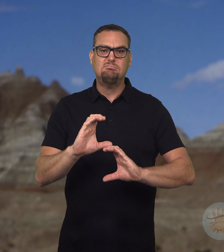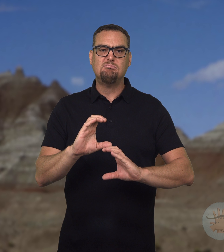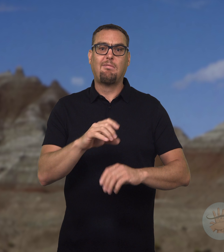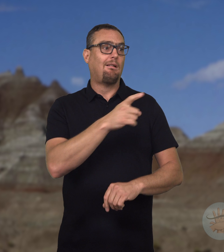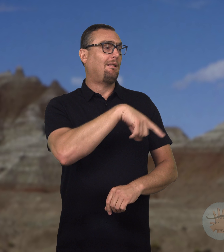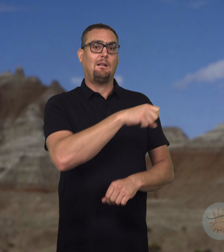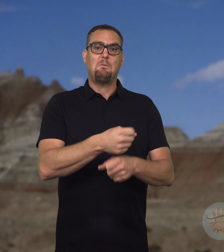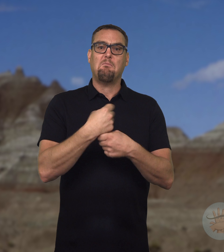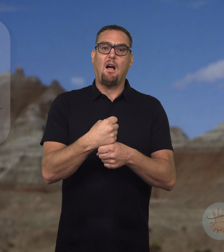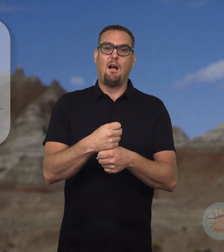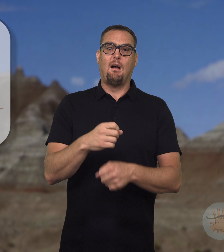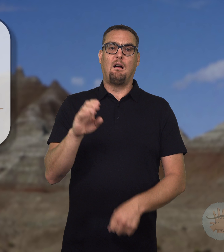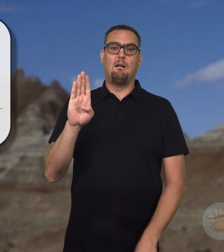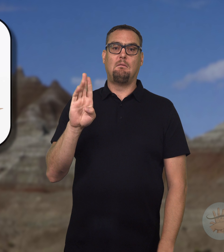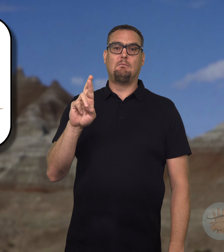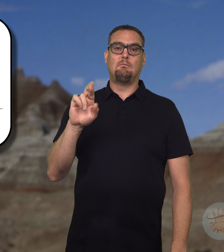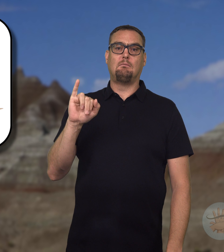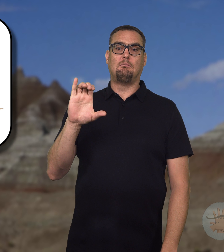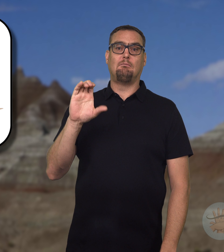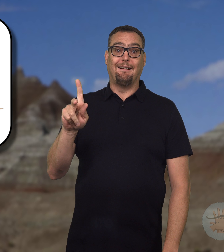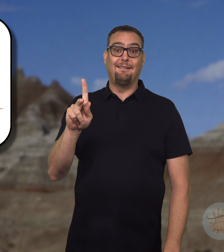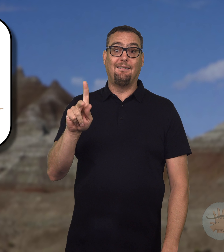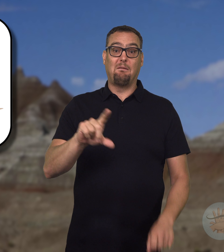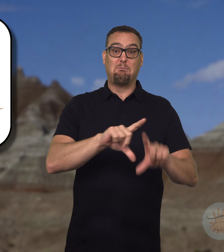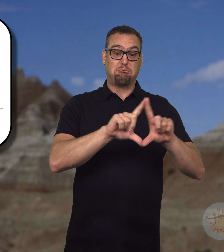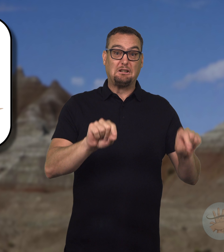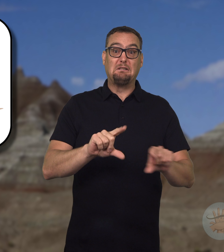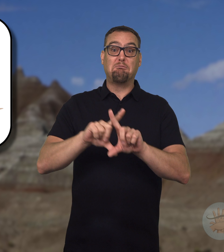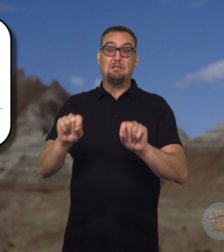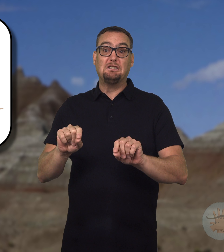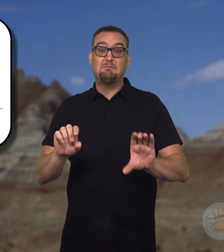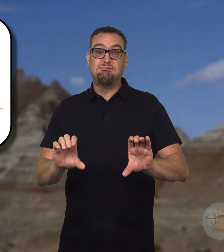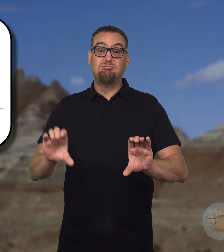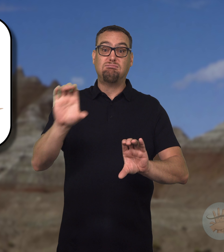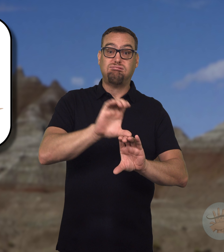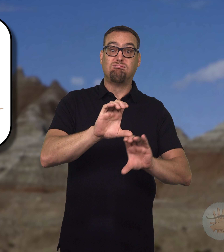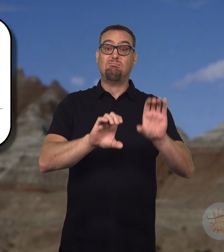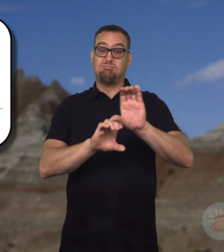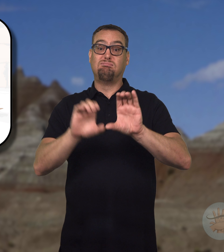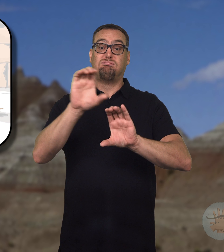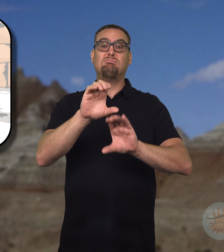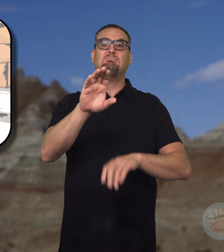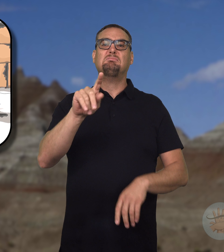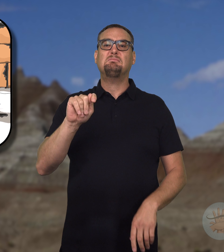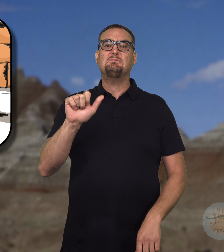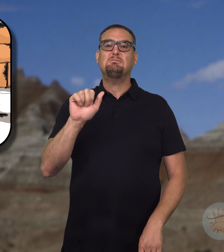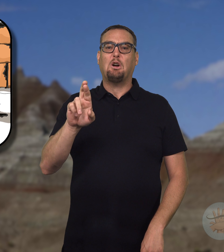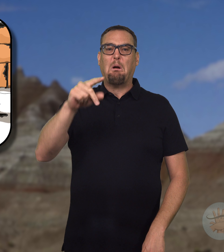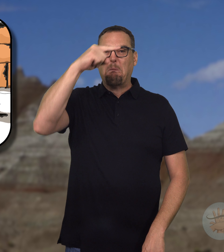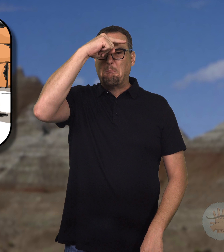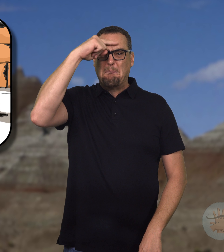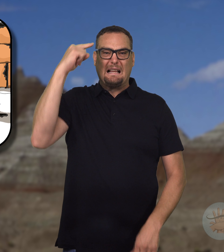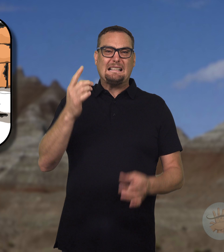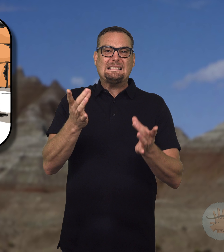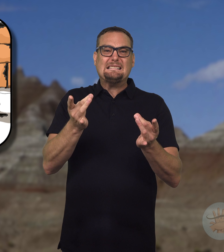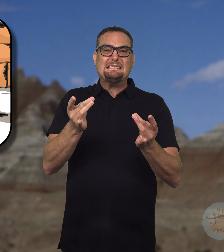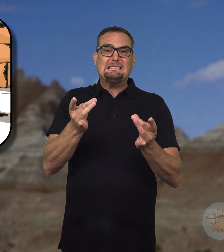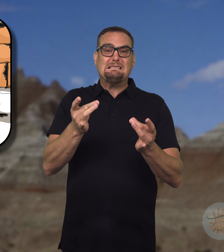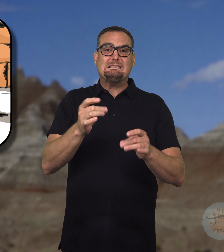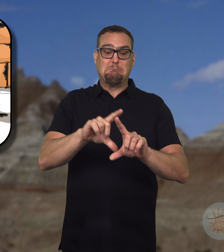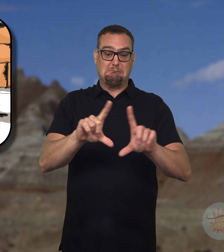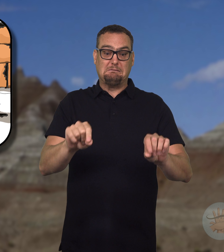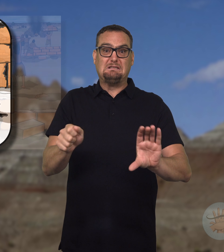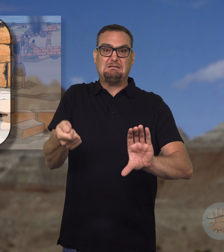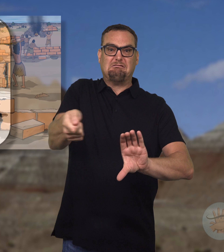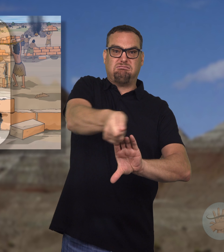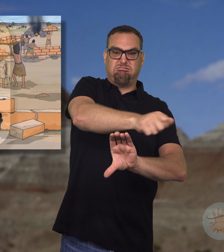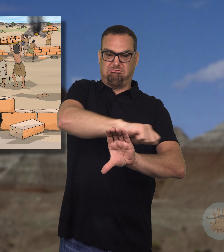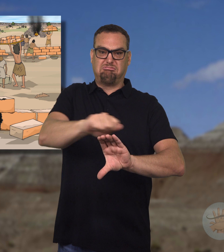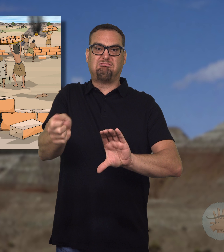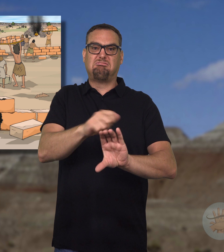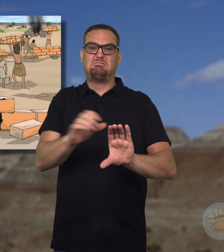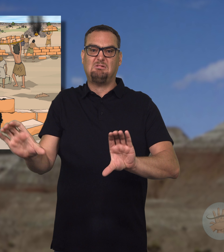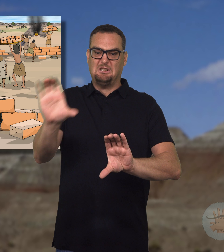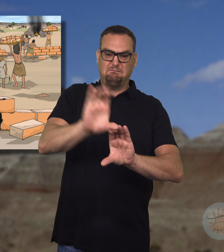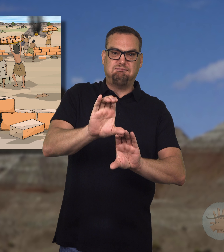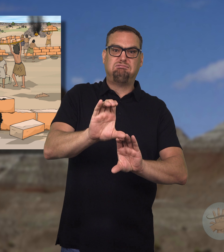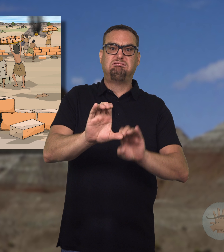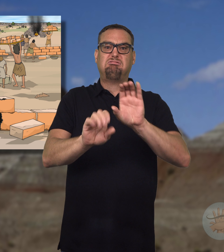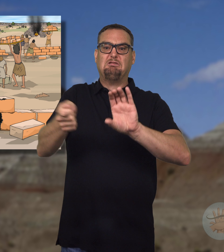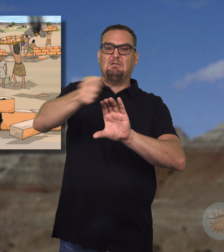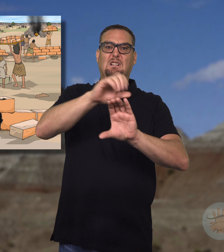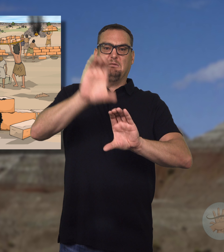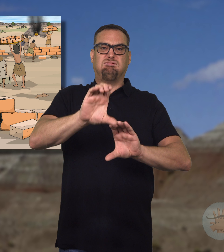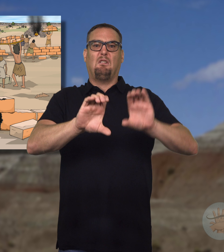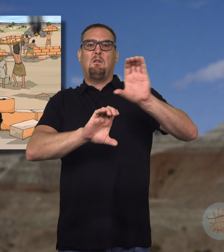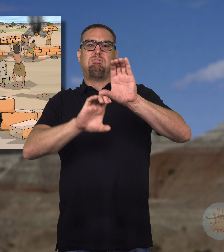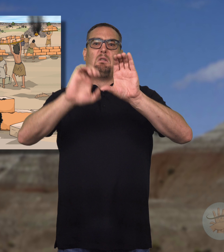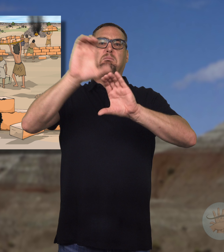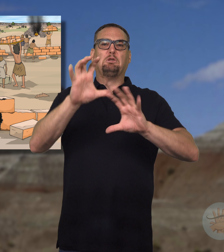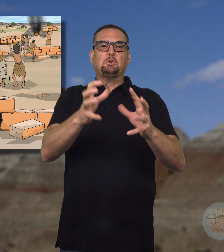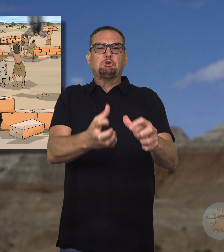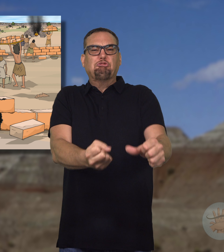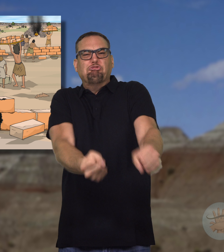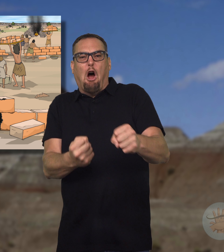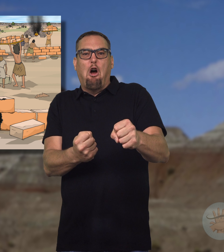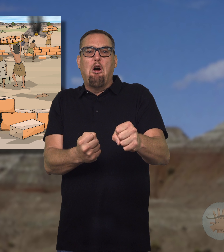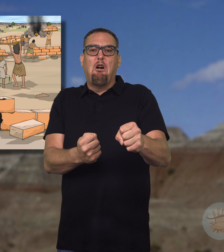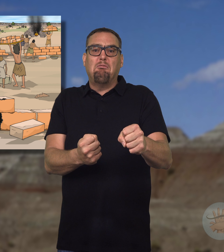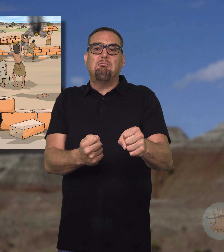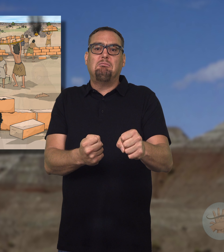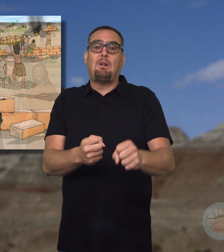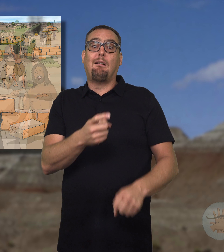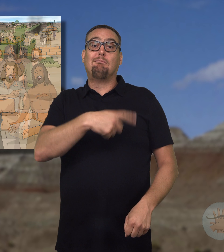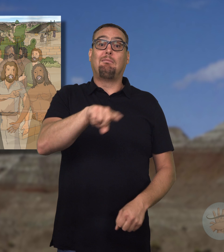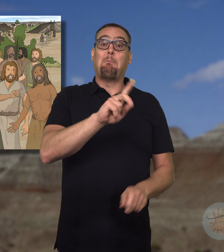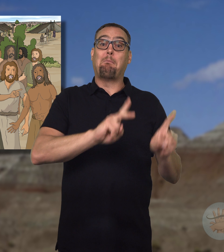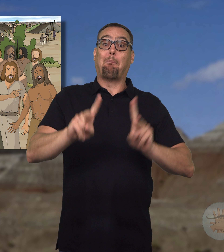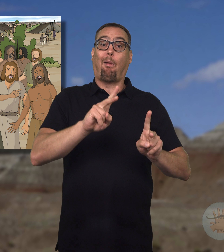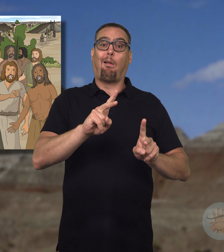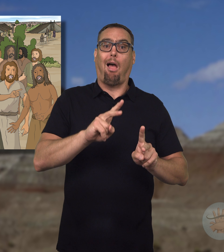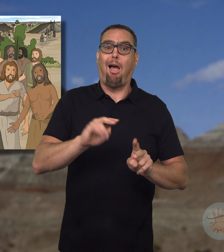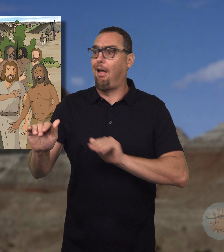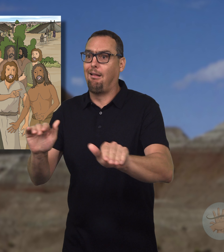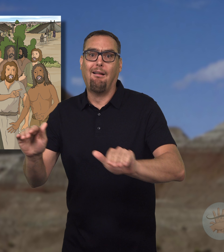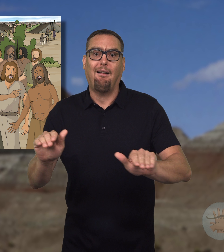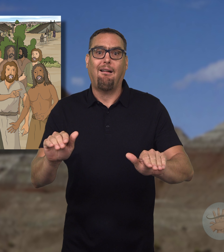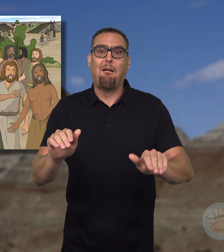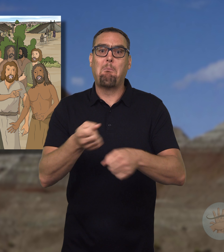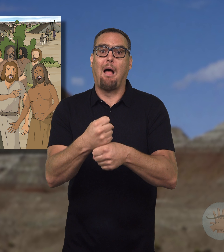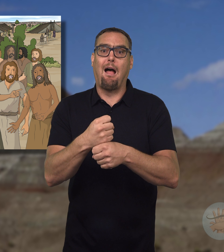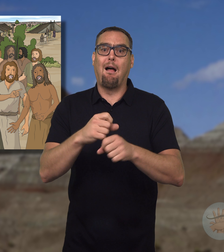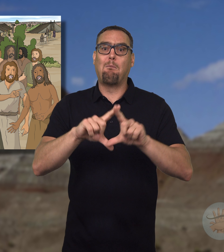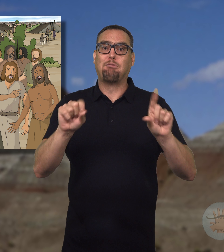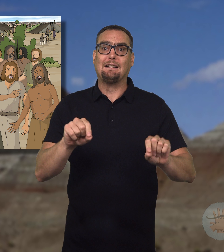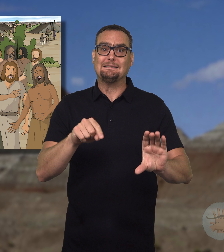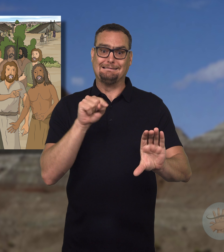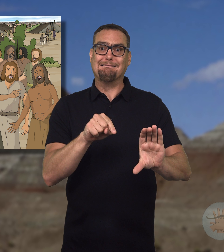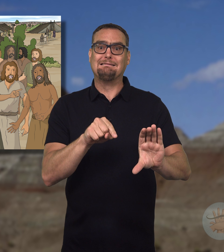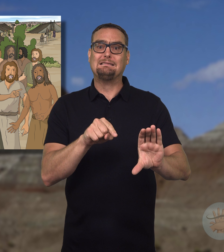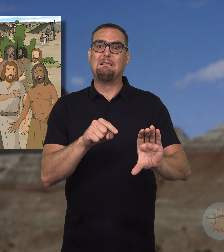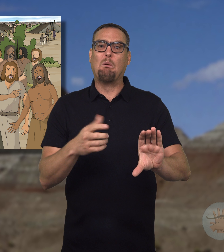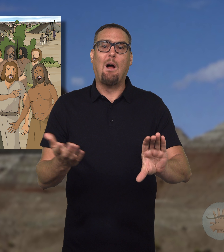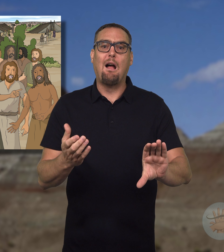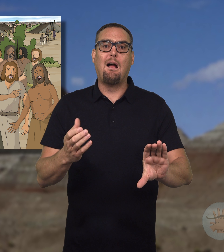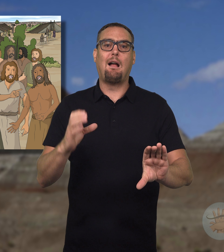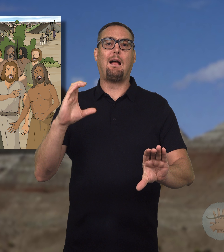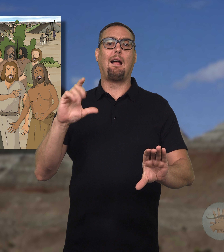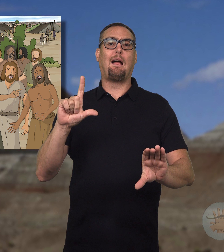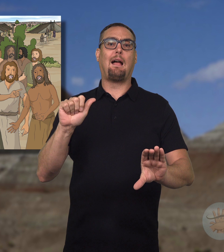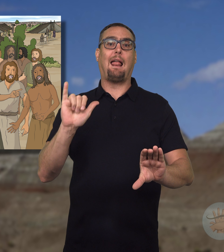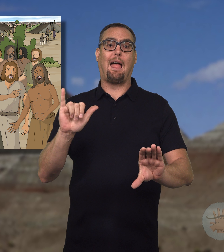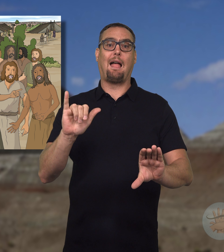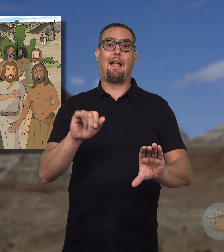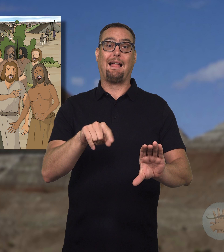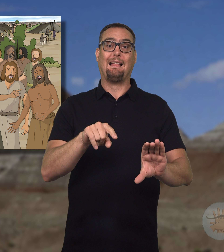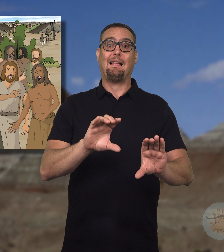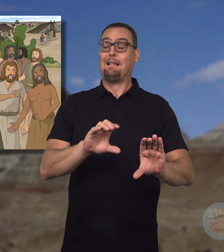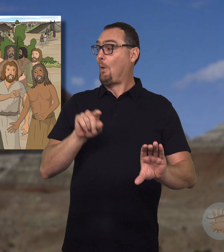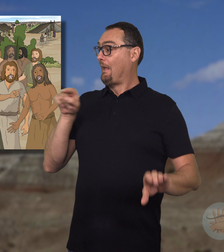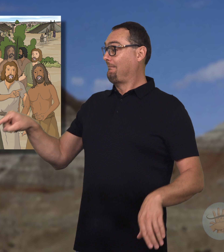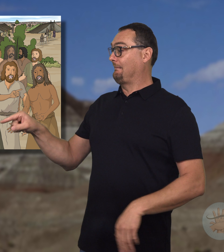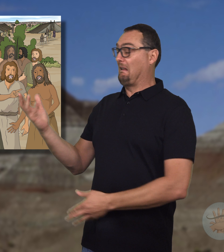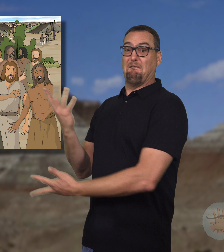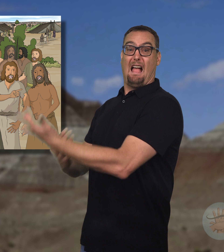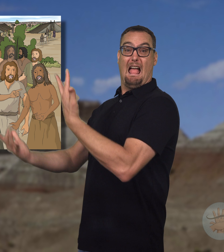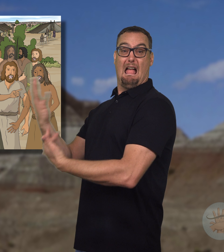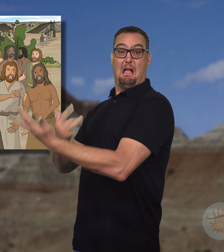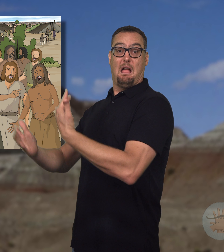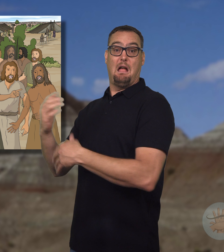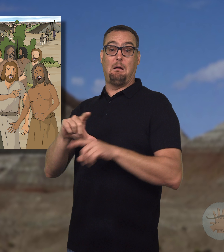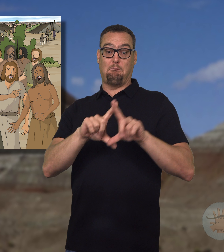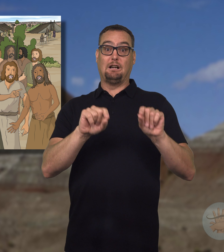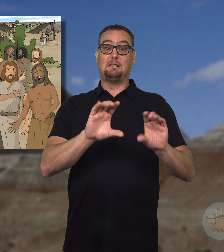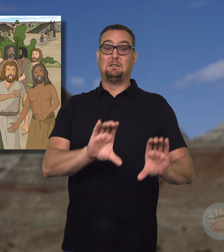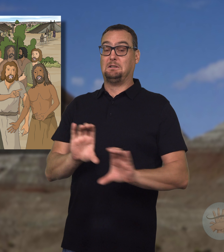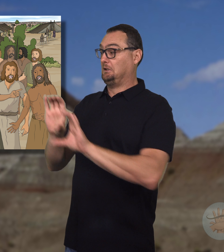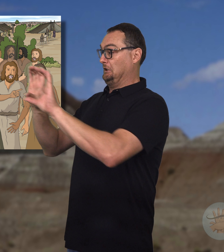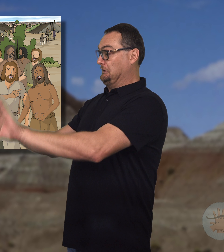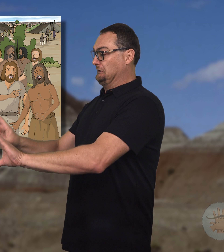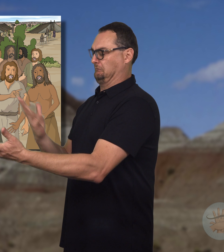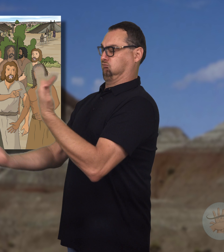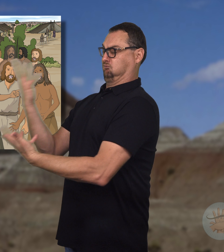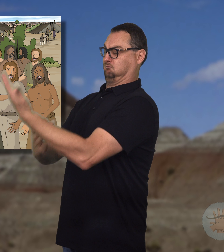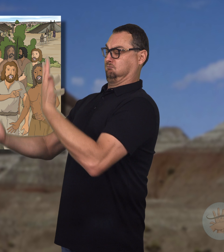And they said to one another, “Come, let us make bricks and bake them thoroughly.”